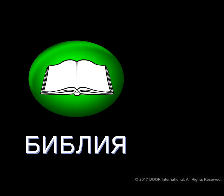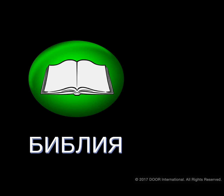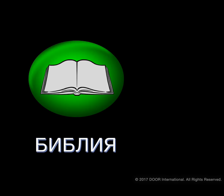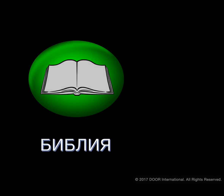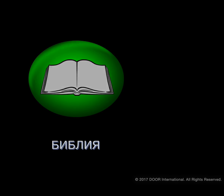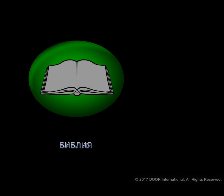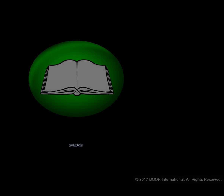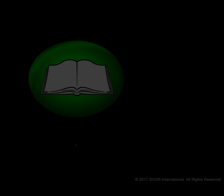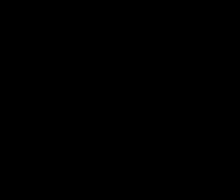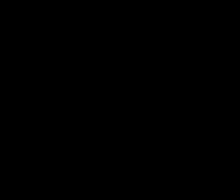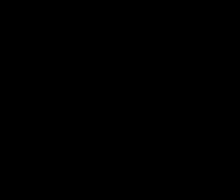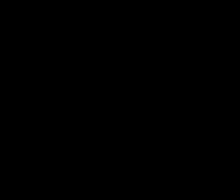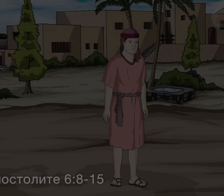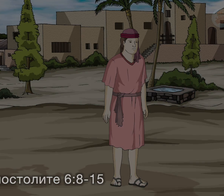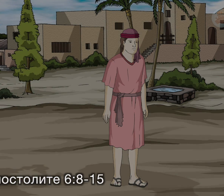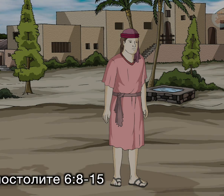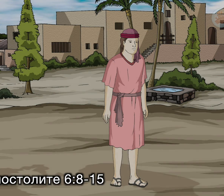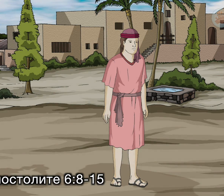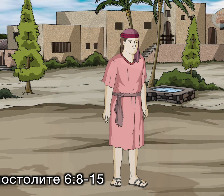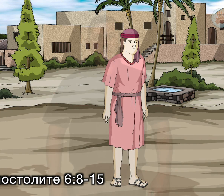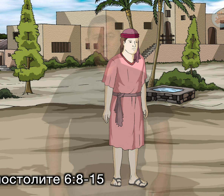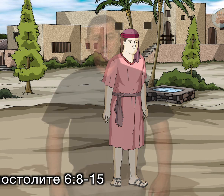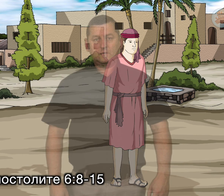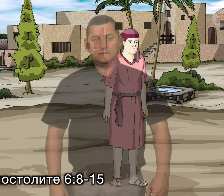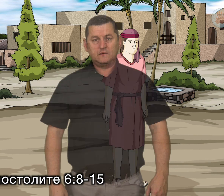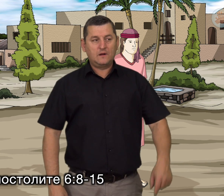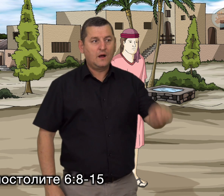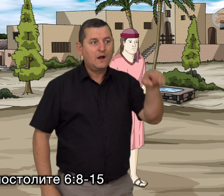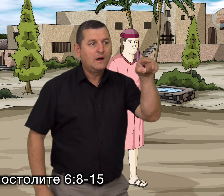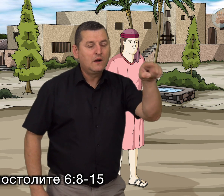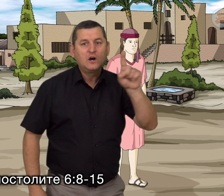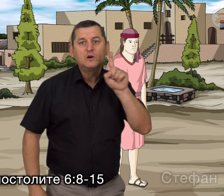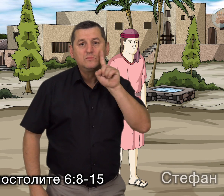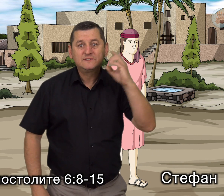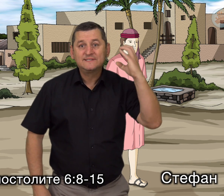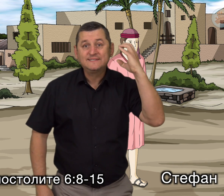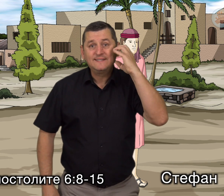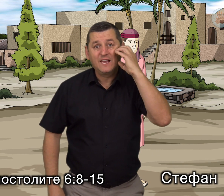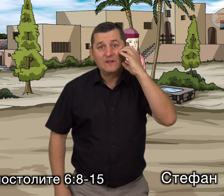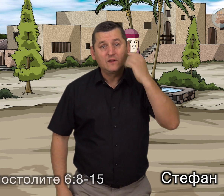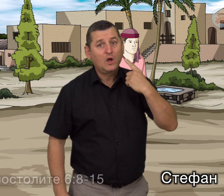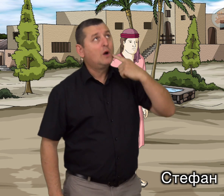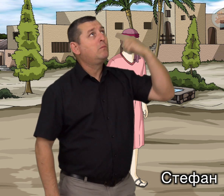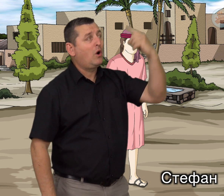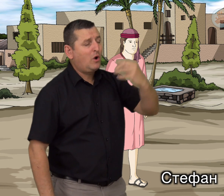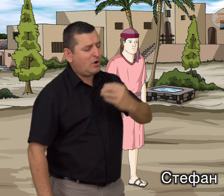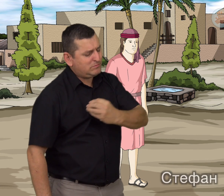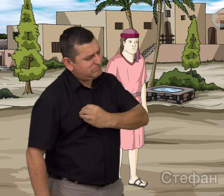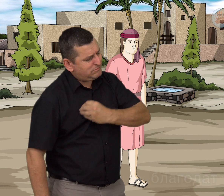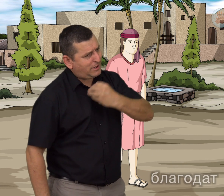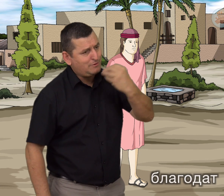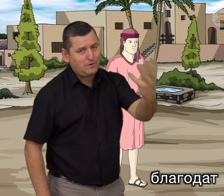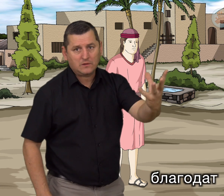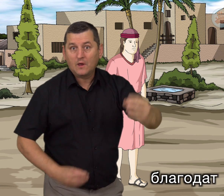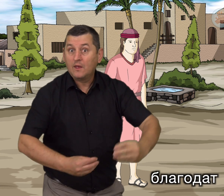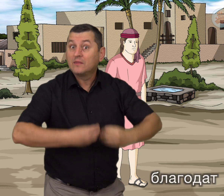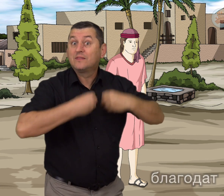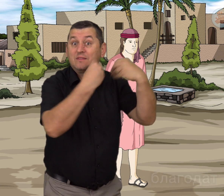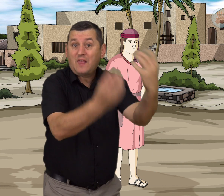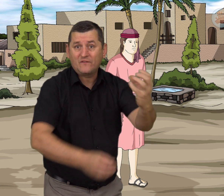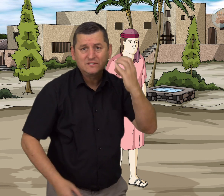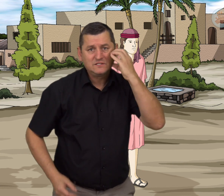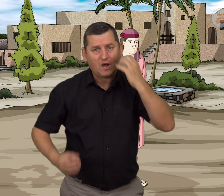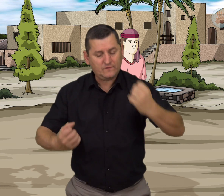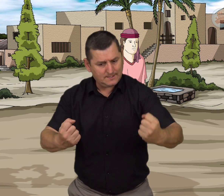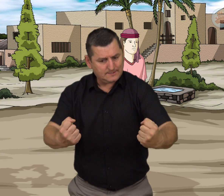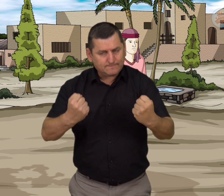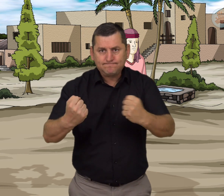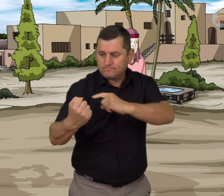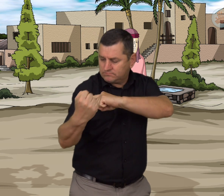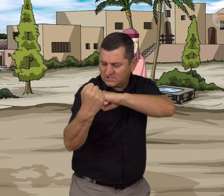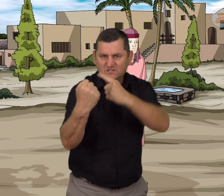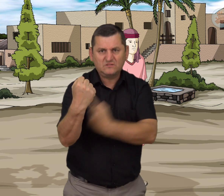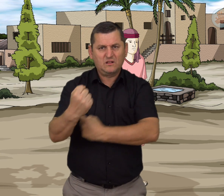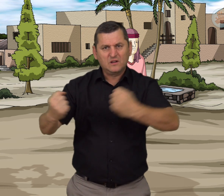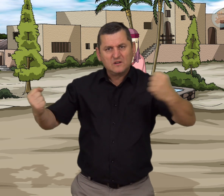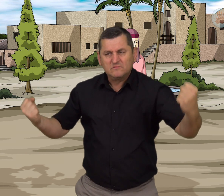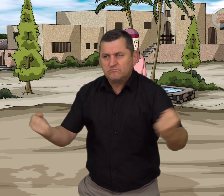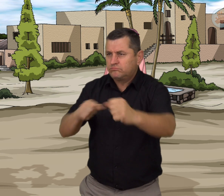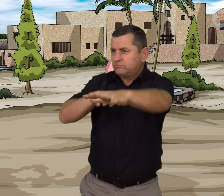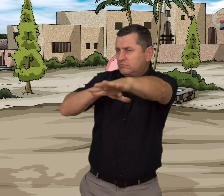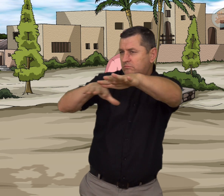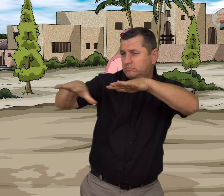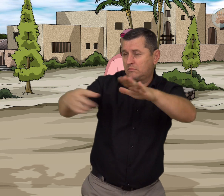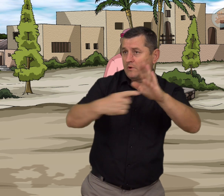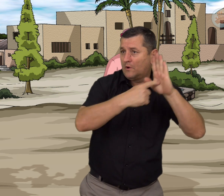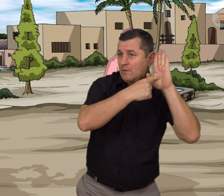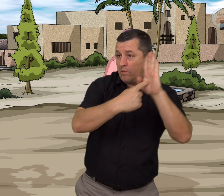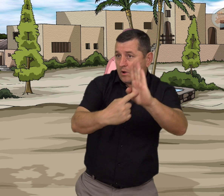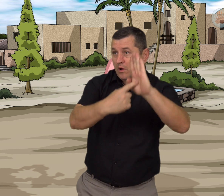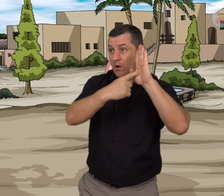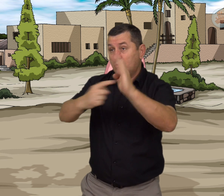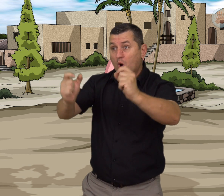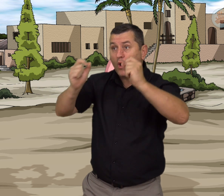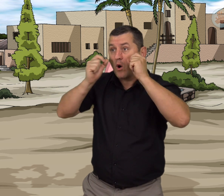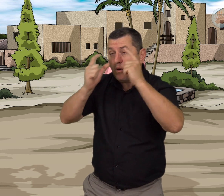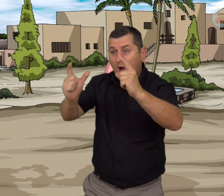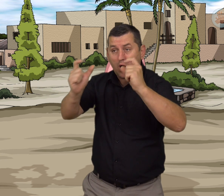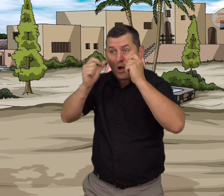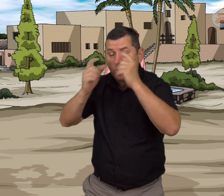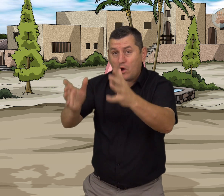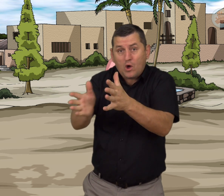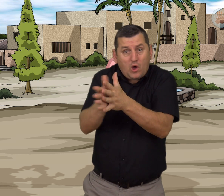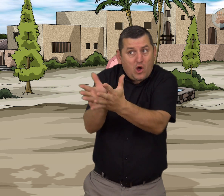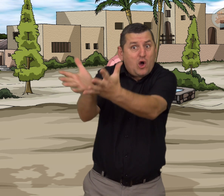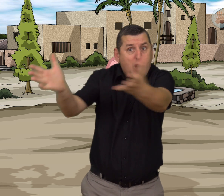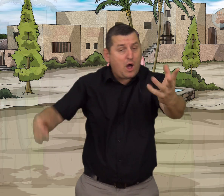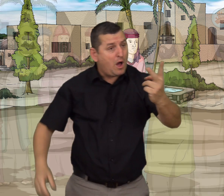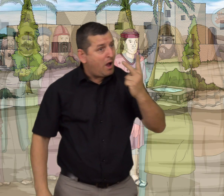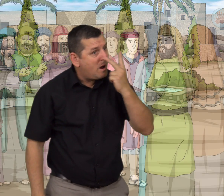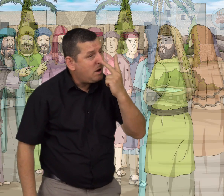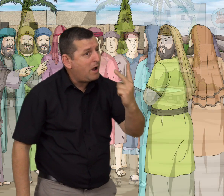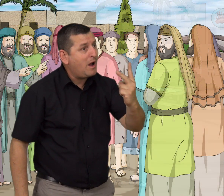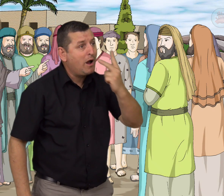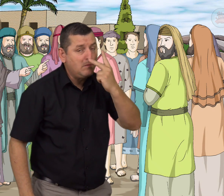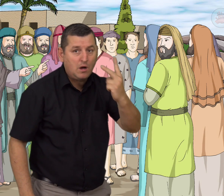Now Stephen, who was full of grace and power, was performing great wonders and signs among the people.